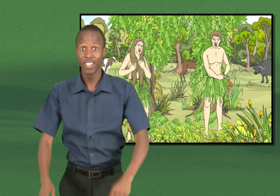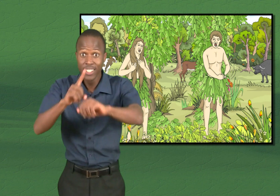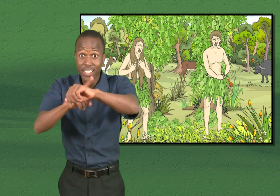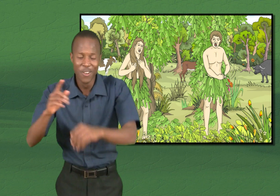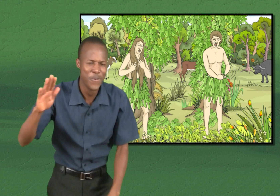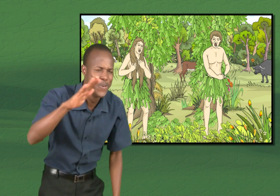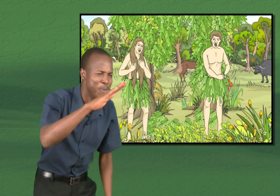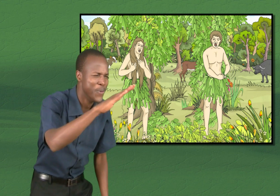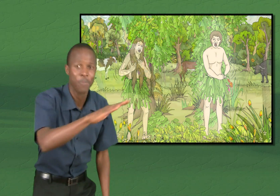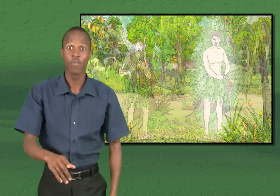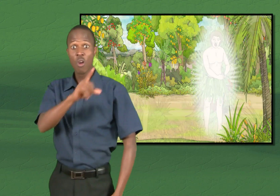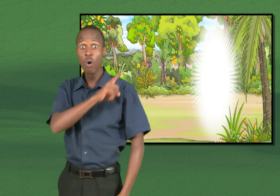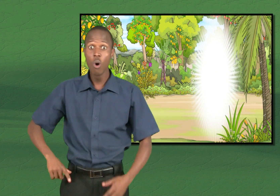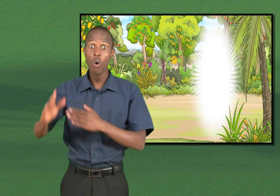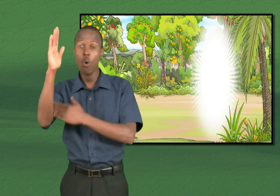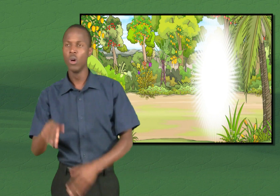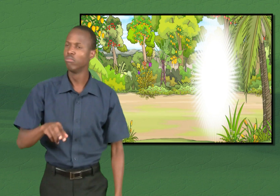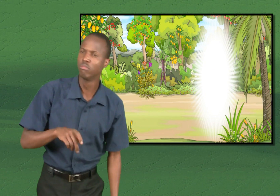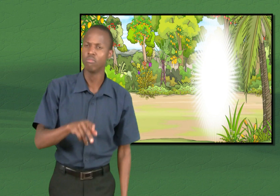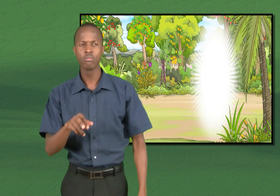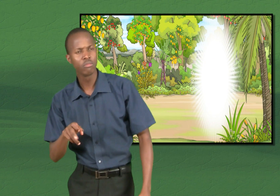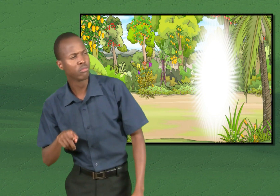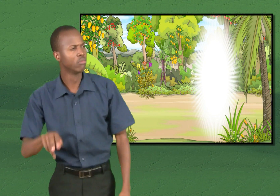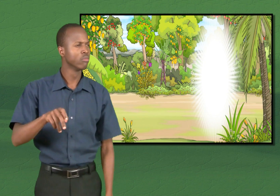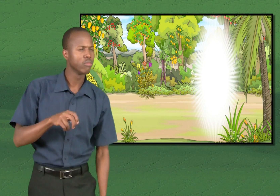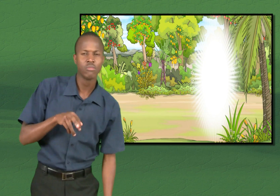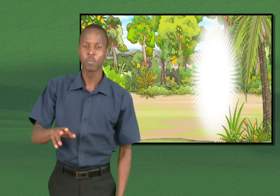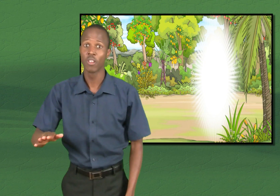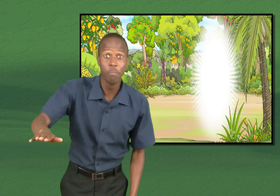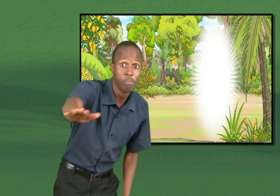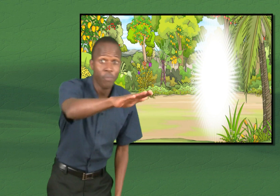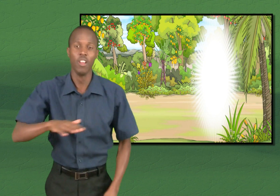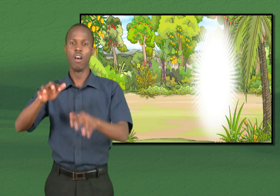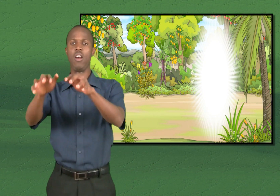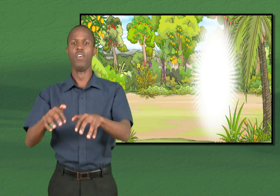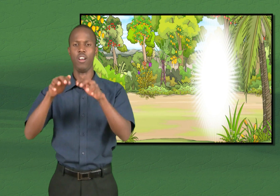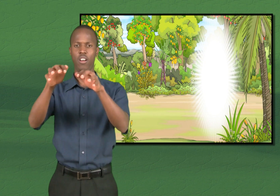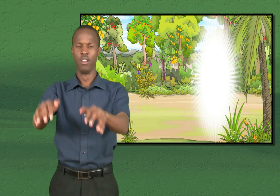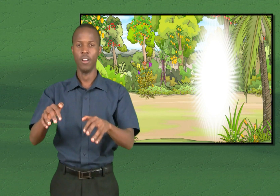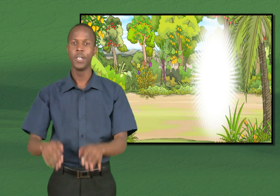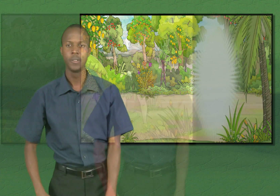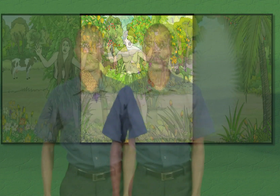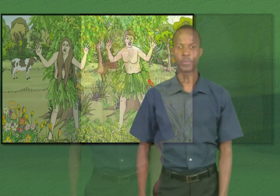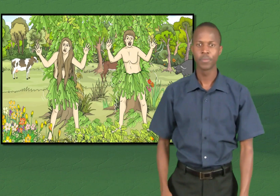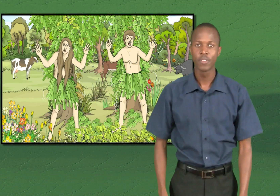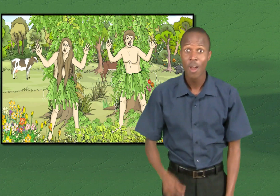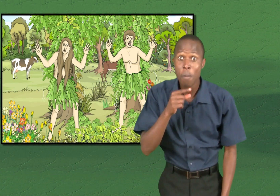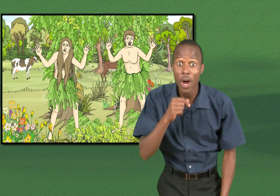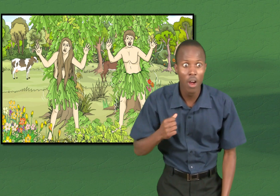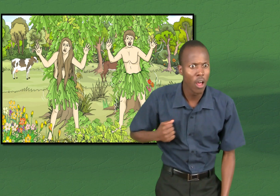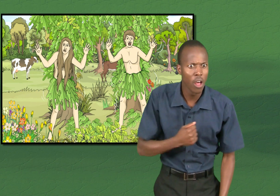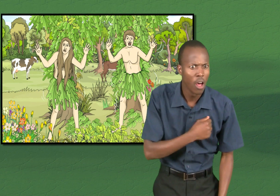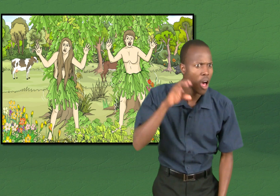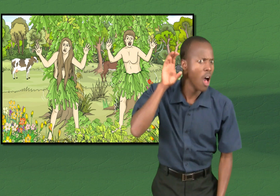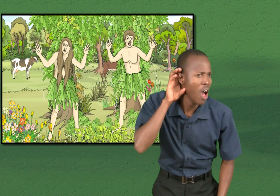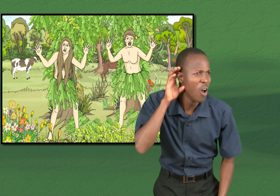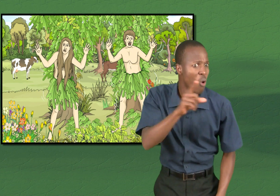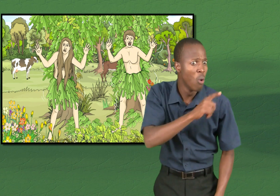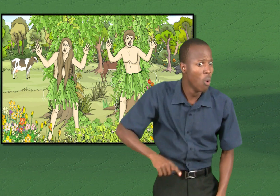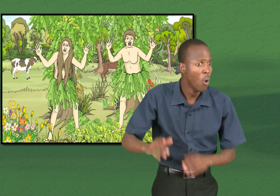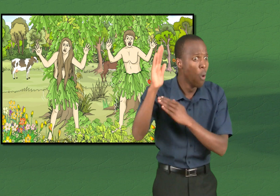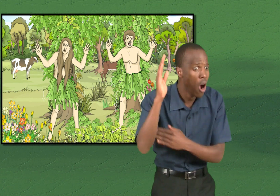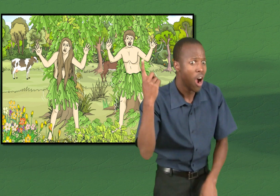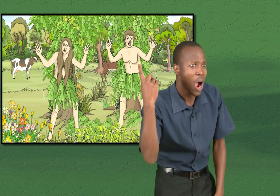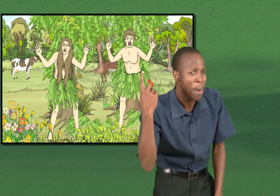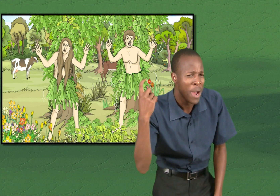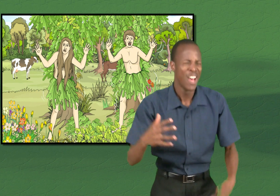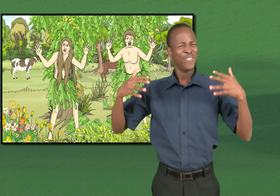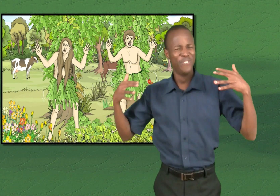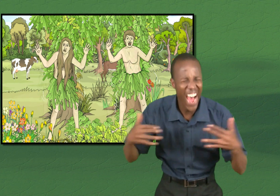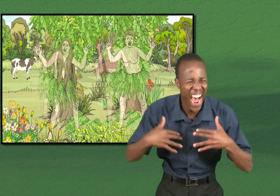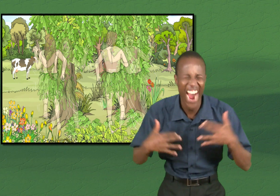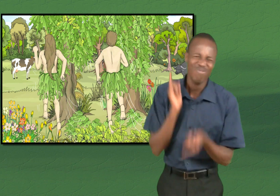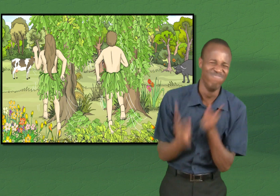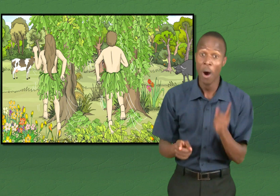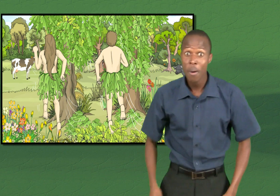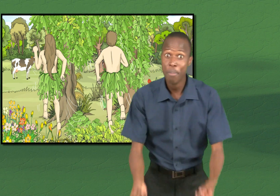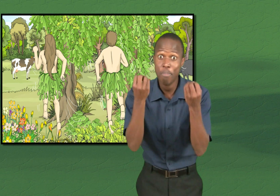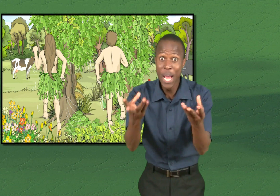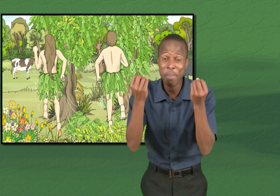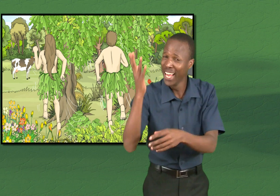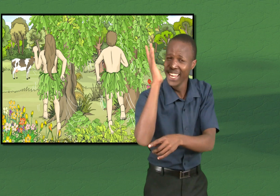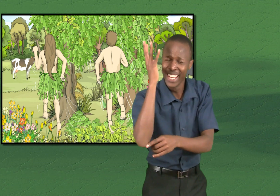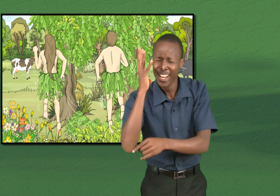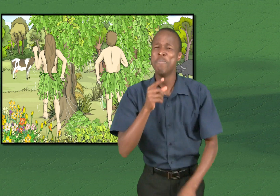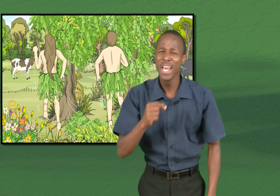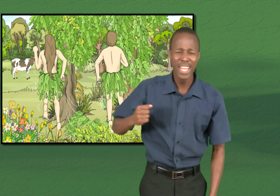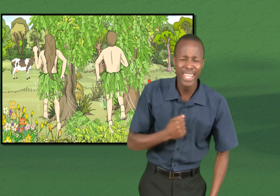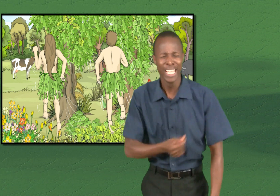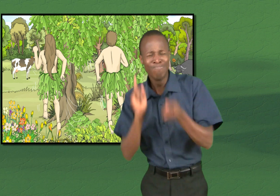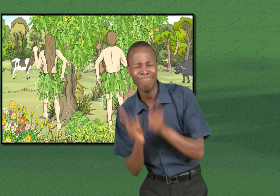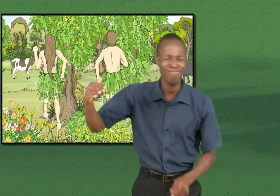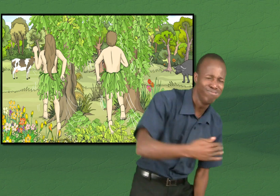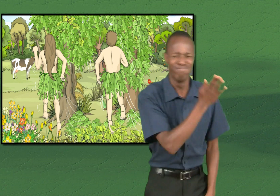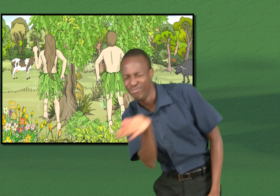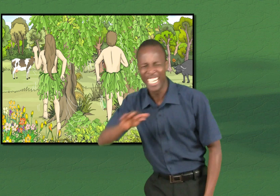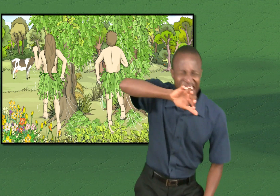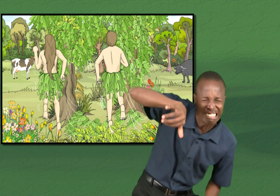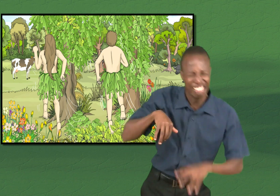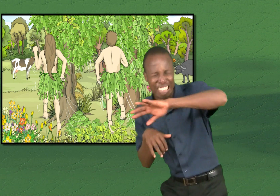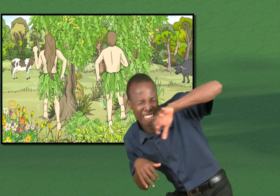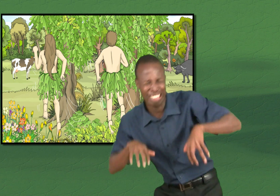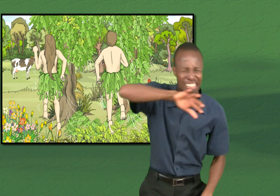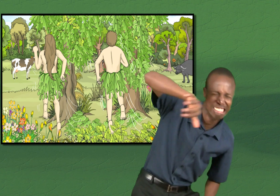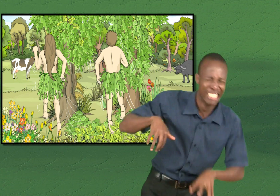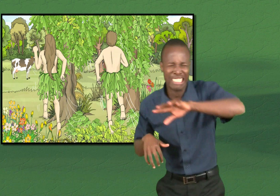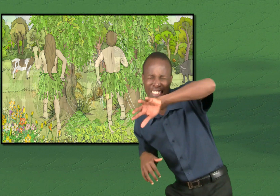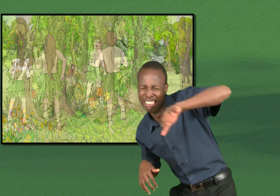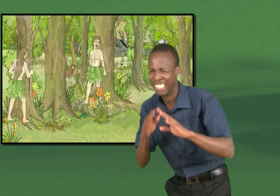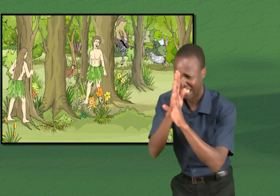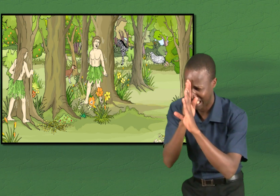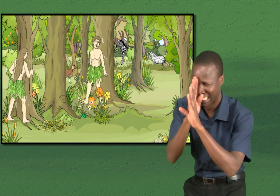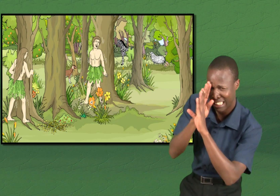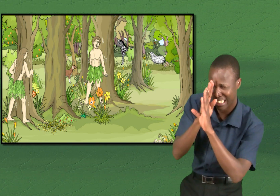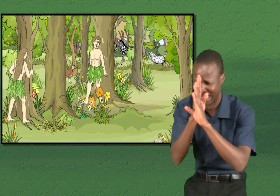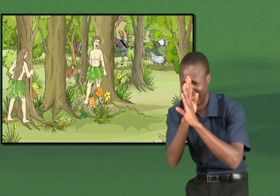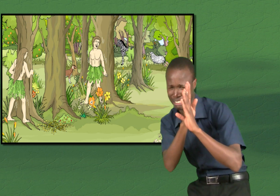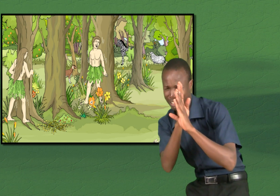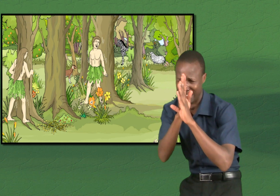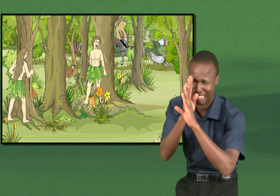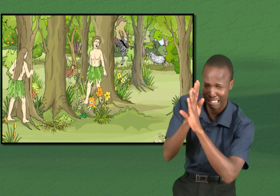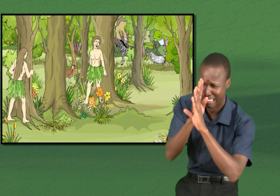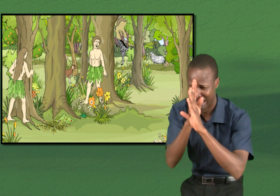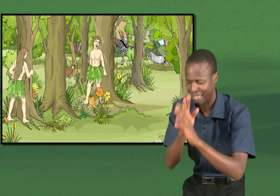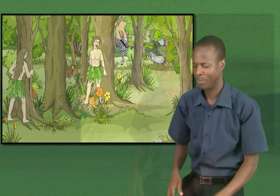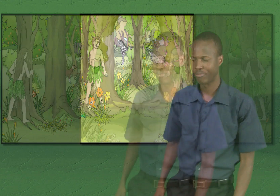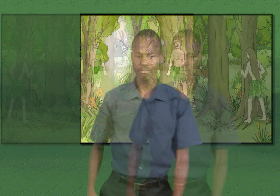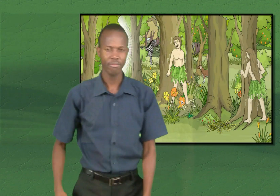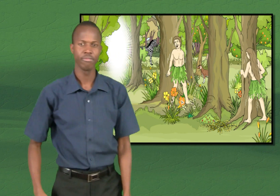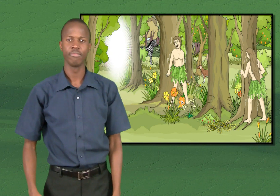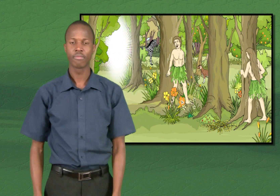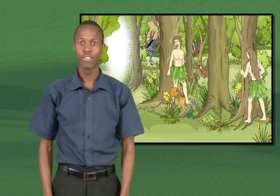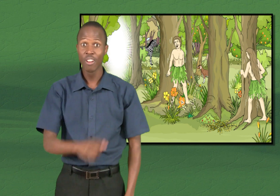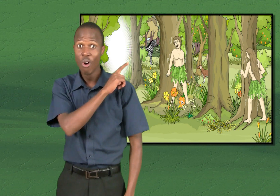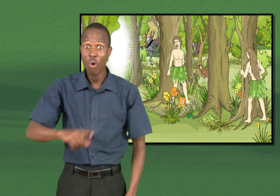Then the man and his wife heard the voice of the LORD God walking in the garden in the breeze of the day, and they hid themselves from the presence of the LORD God among the trees of the garden.